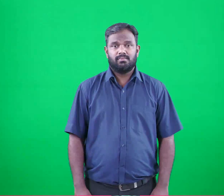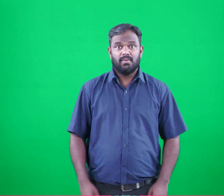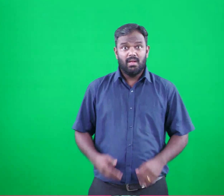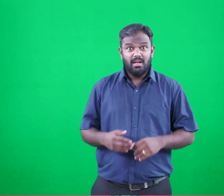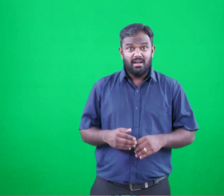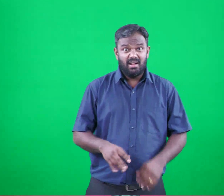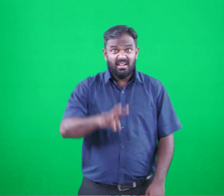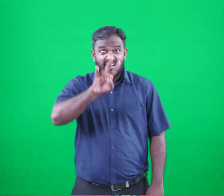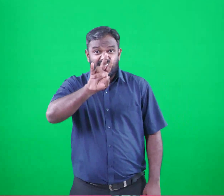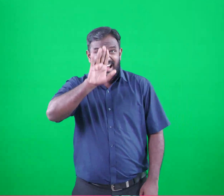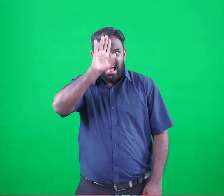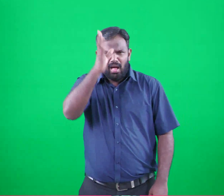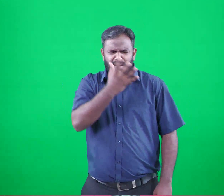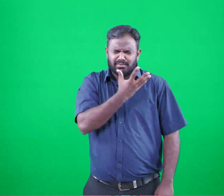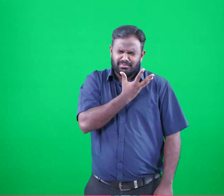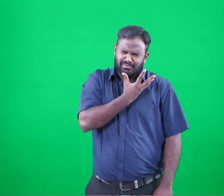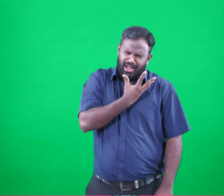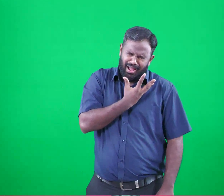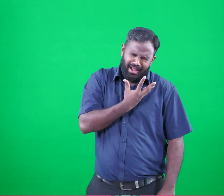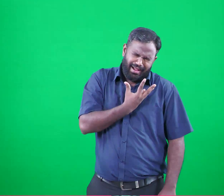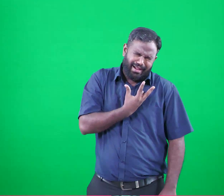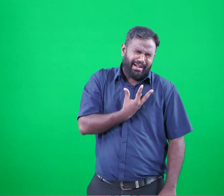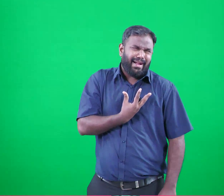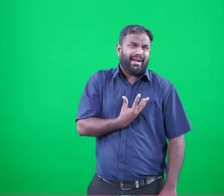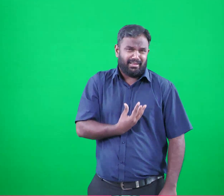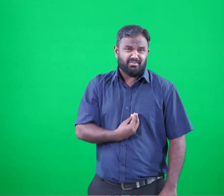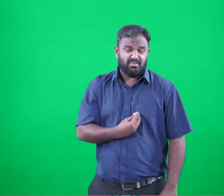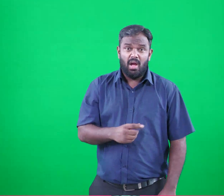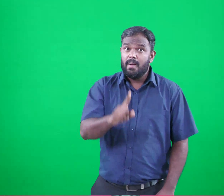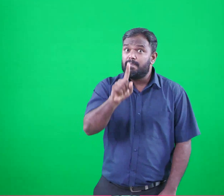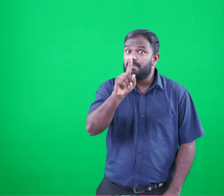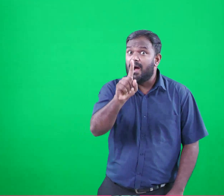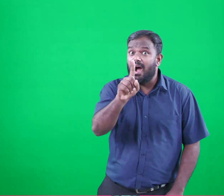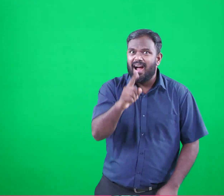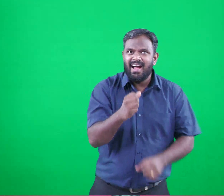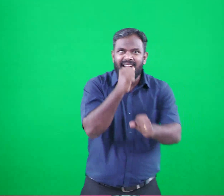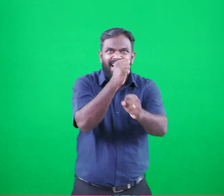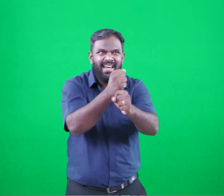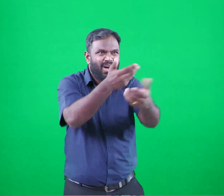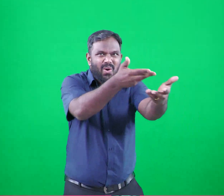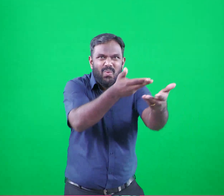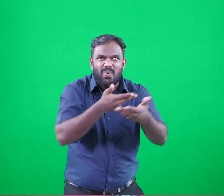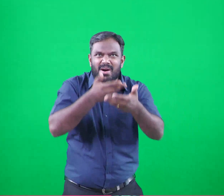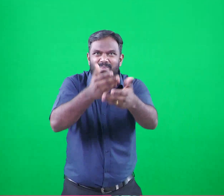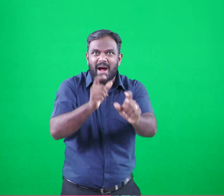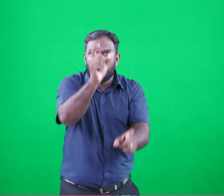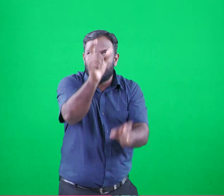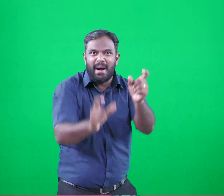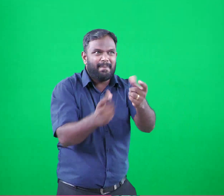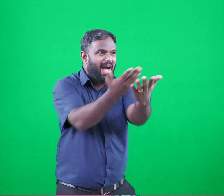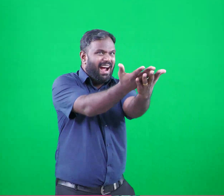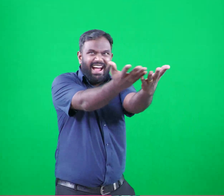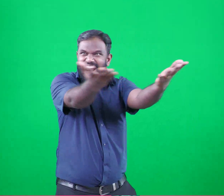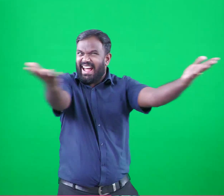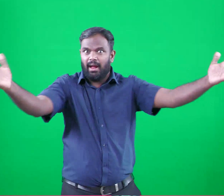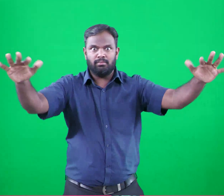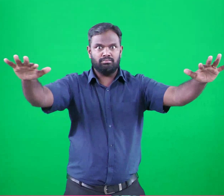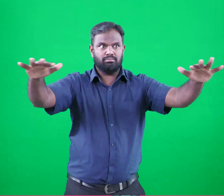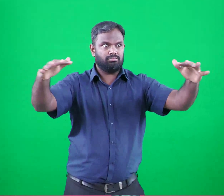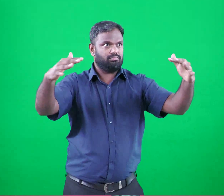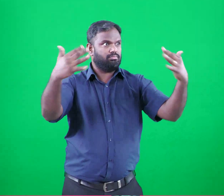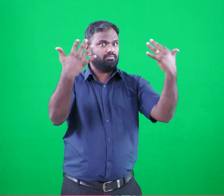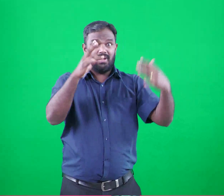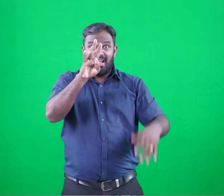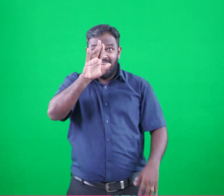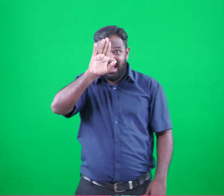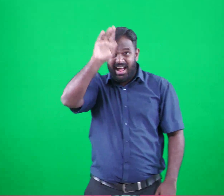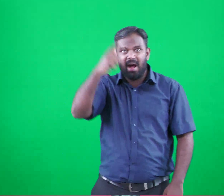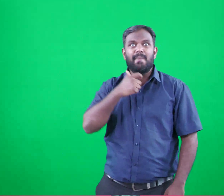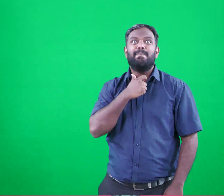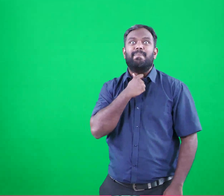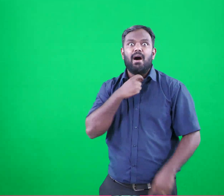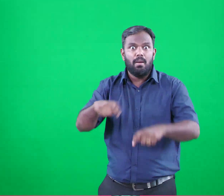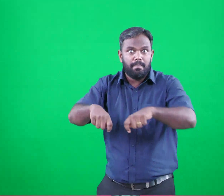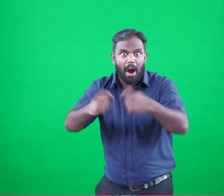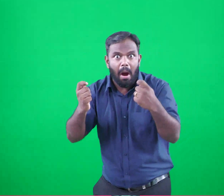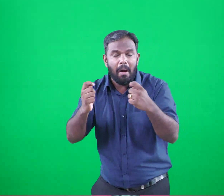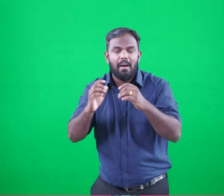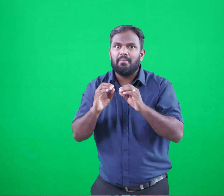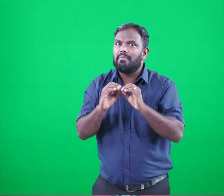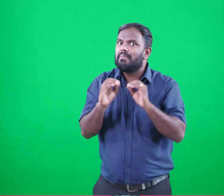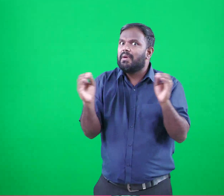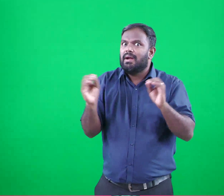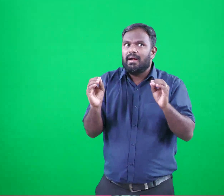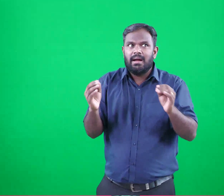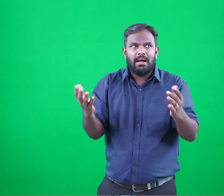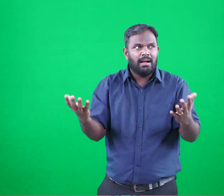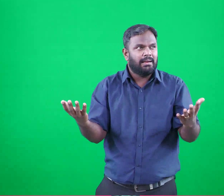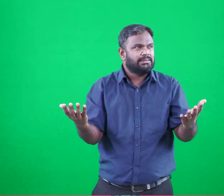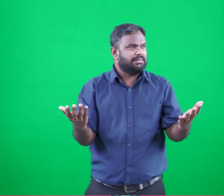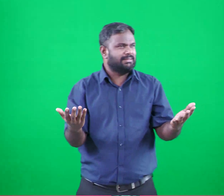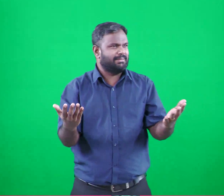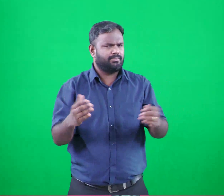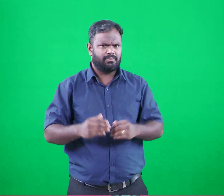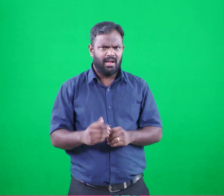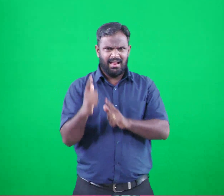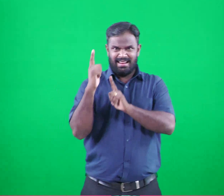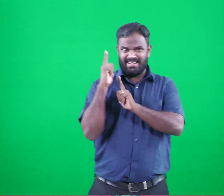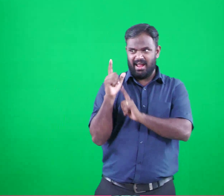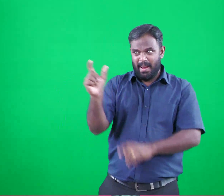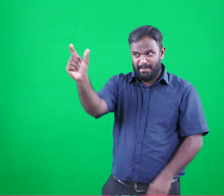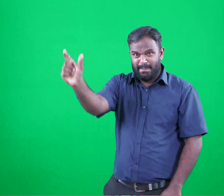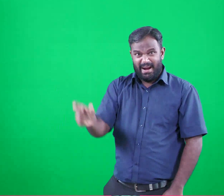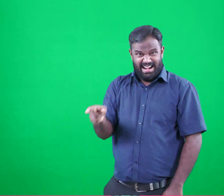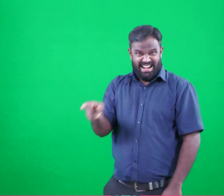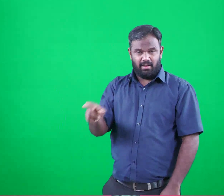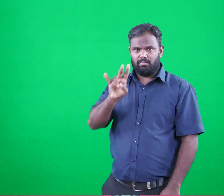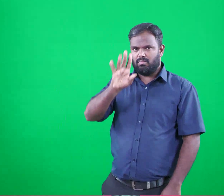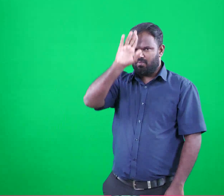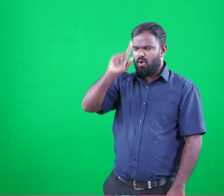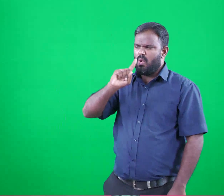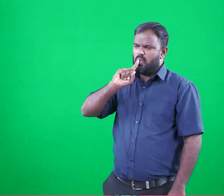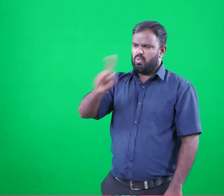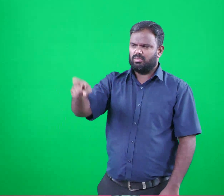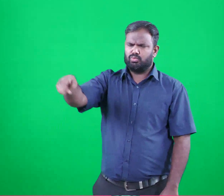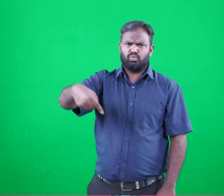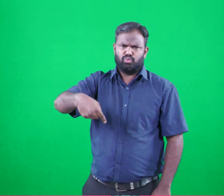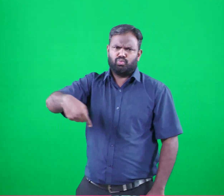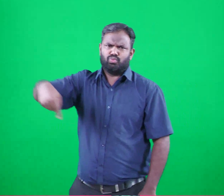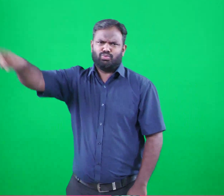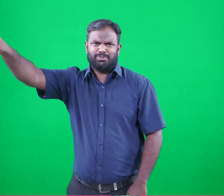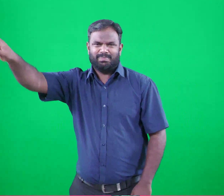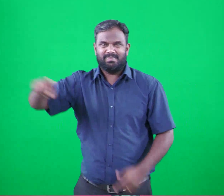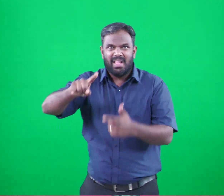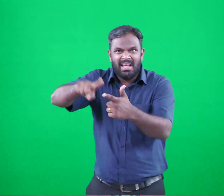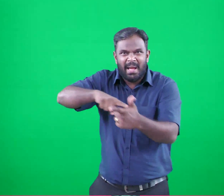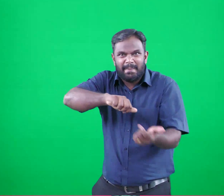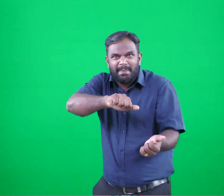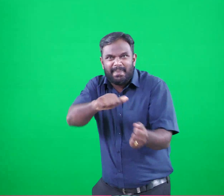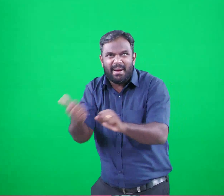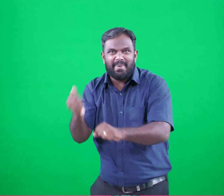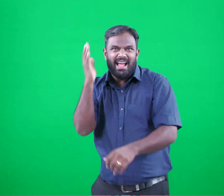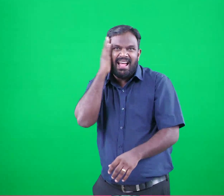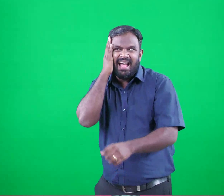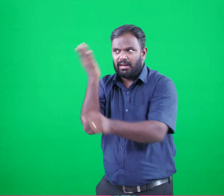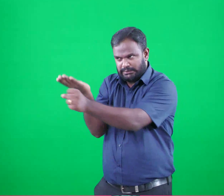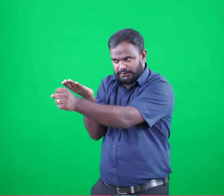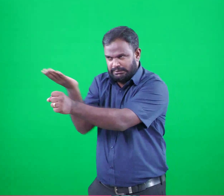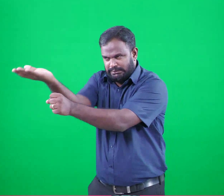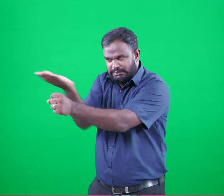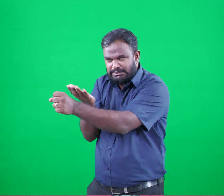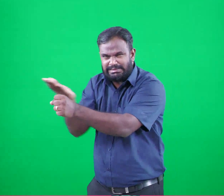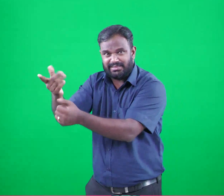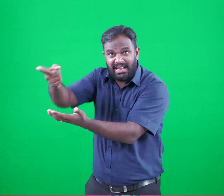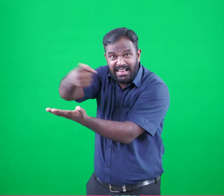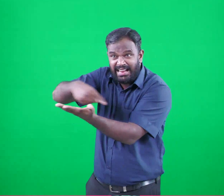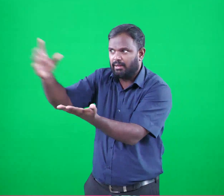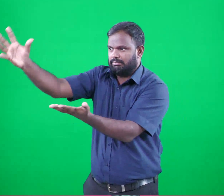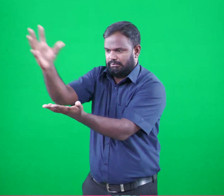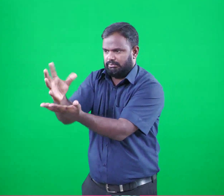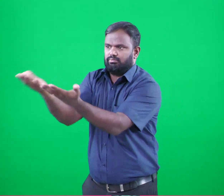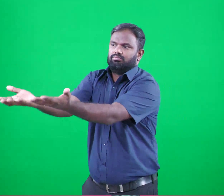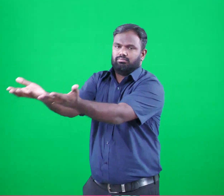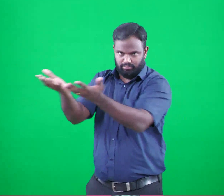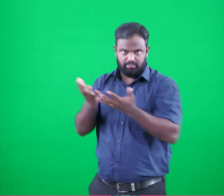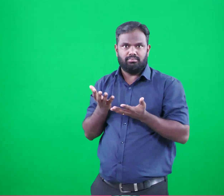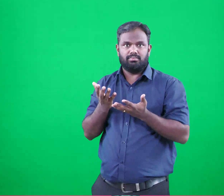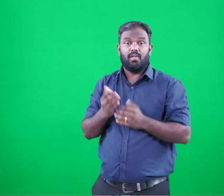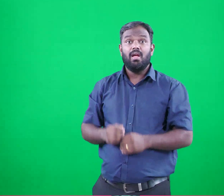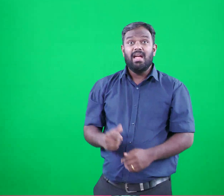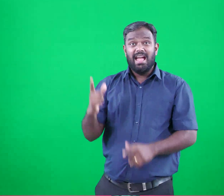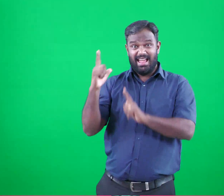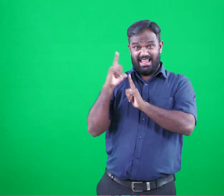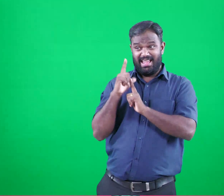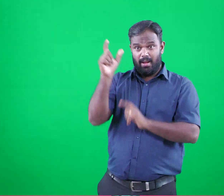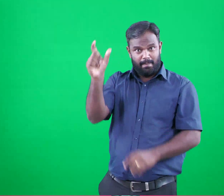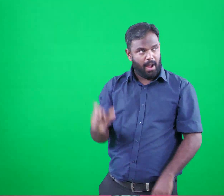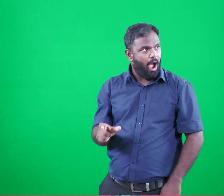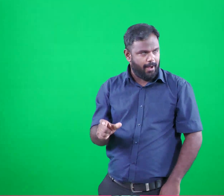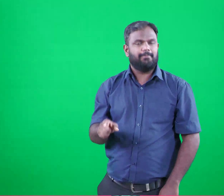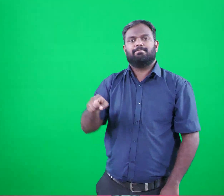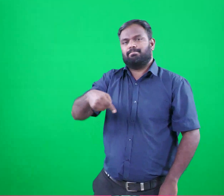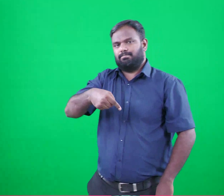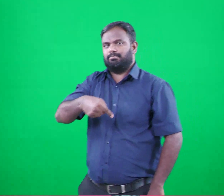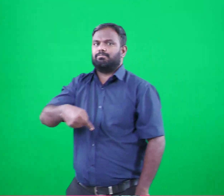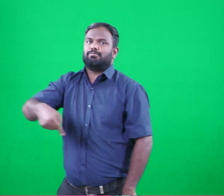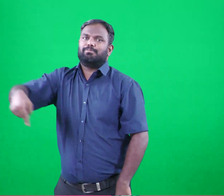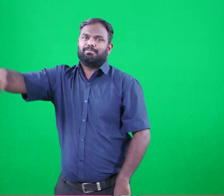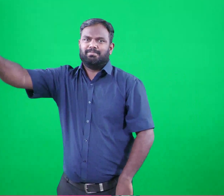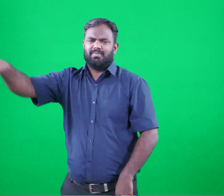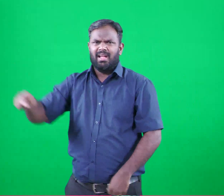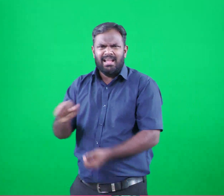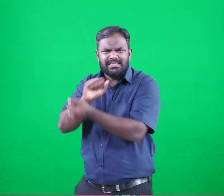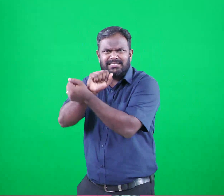The king was consumed with sorrow, but because of his oaths and his guests, he did not want to refuse her. So without delay, the king commanded that John's head be brought in.